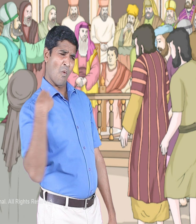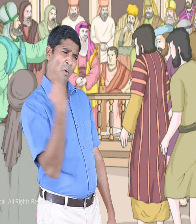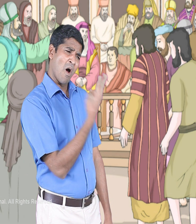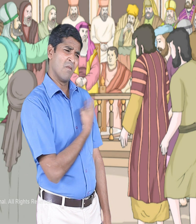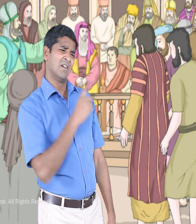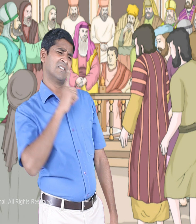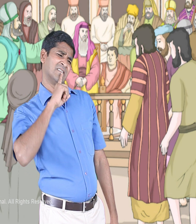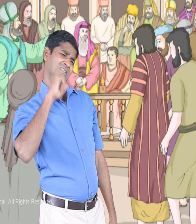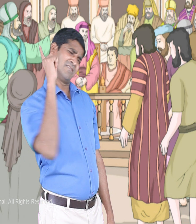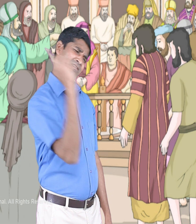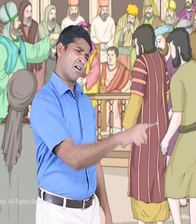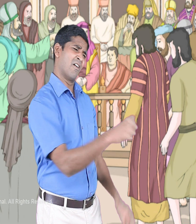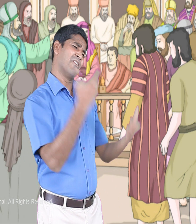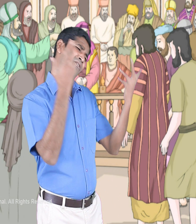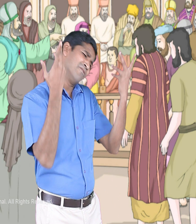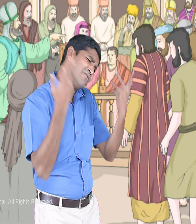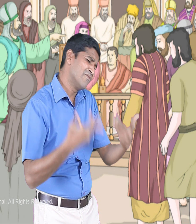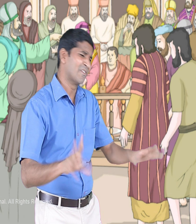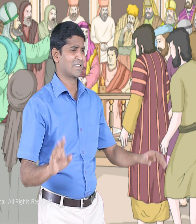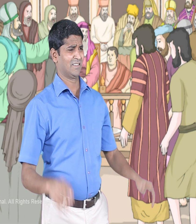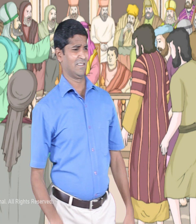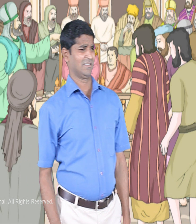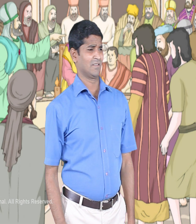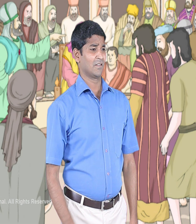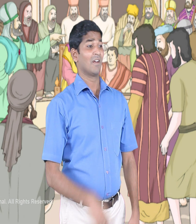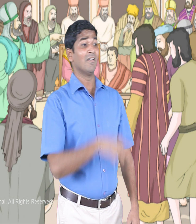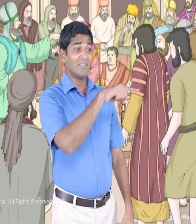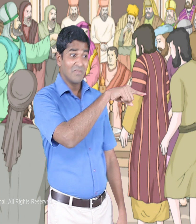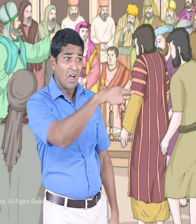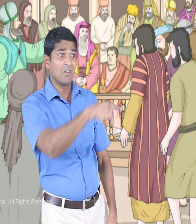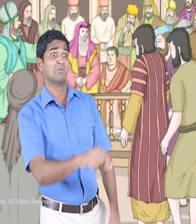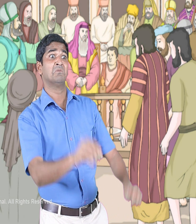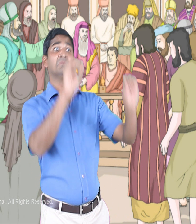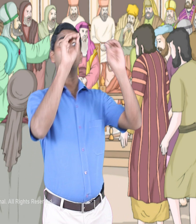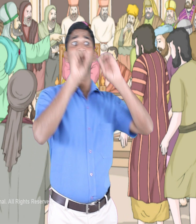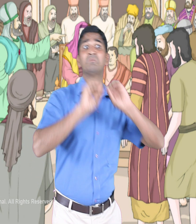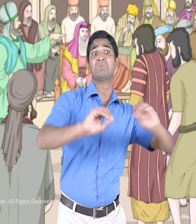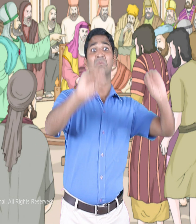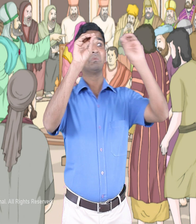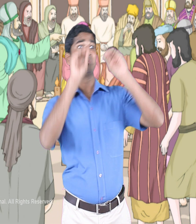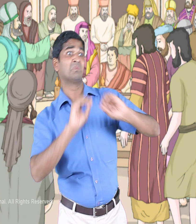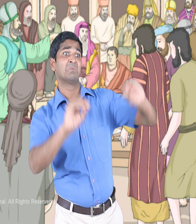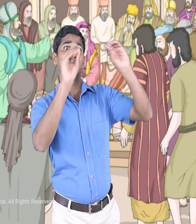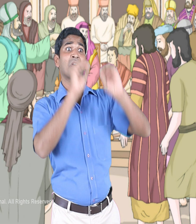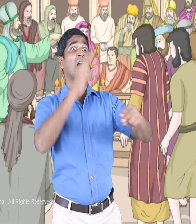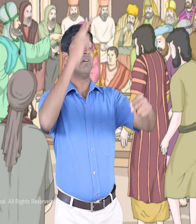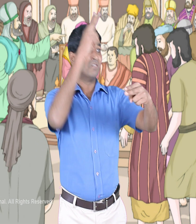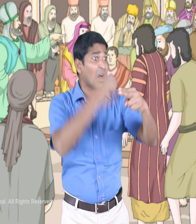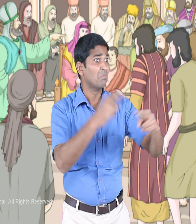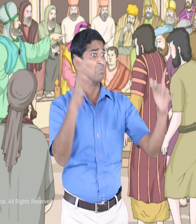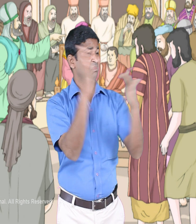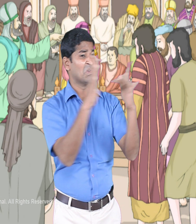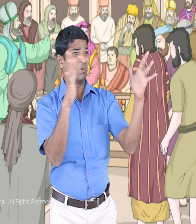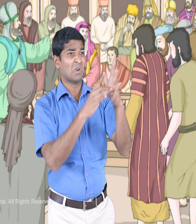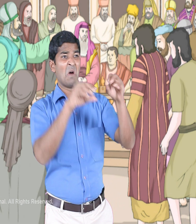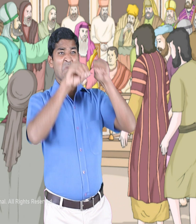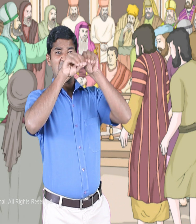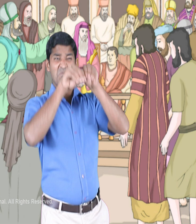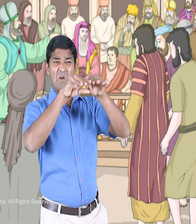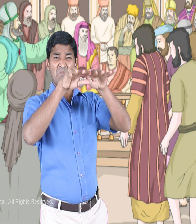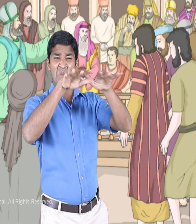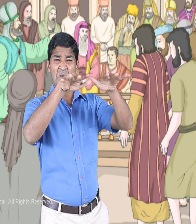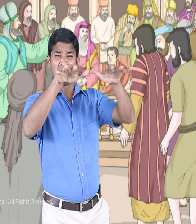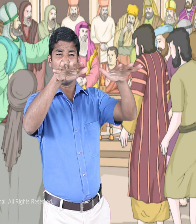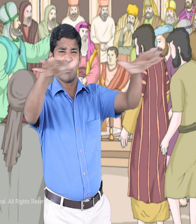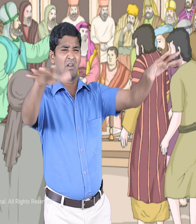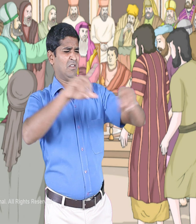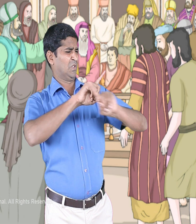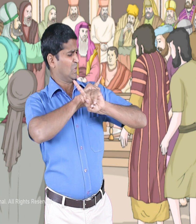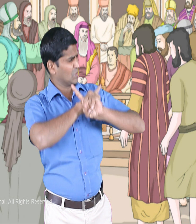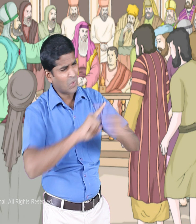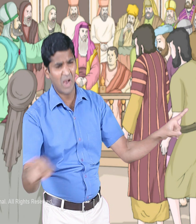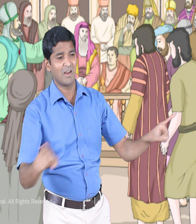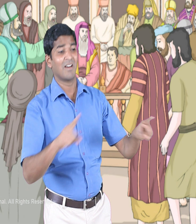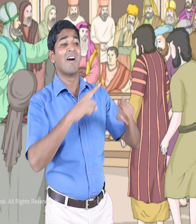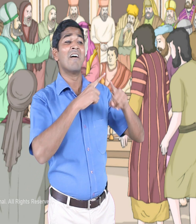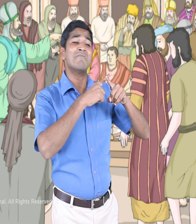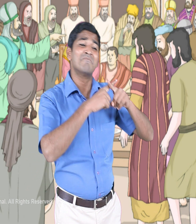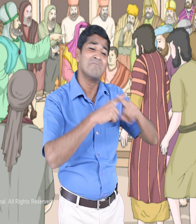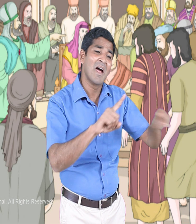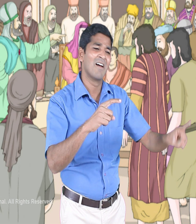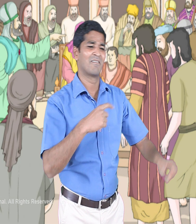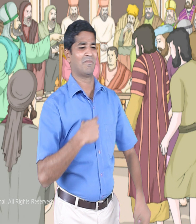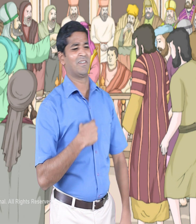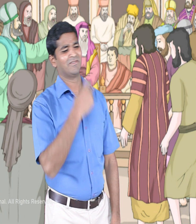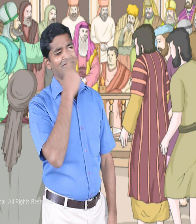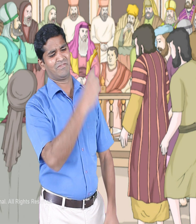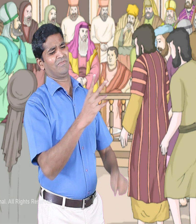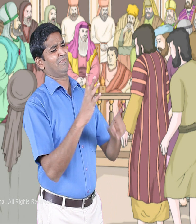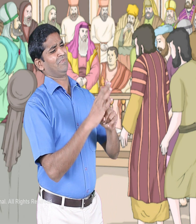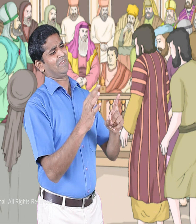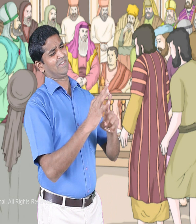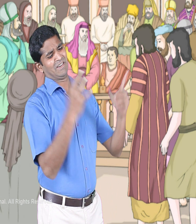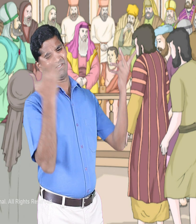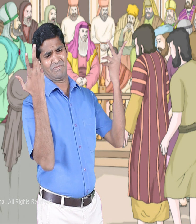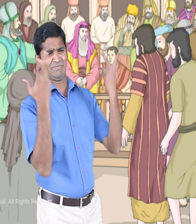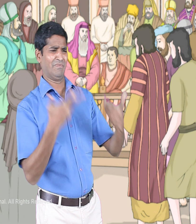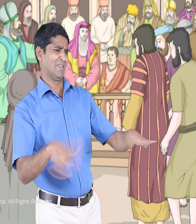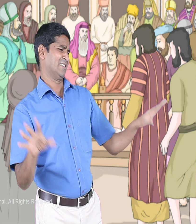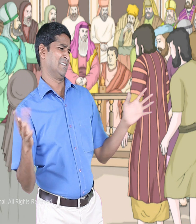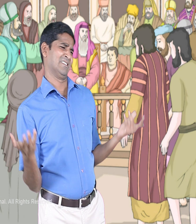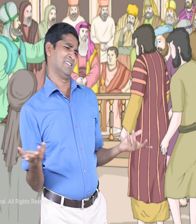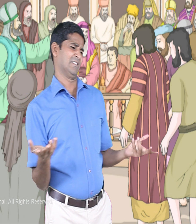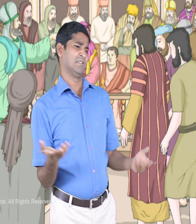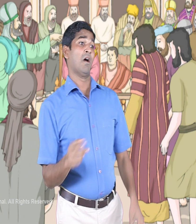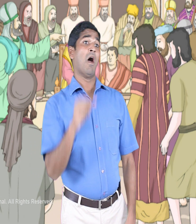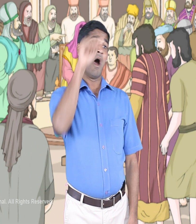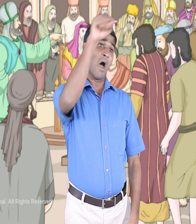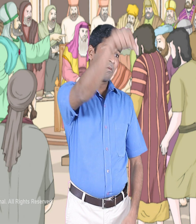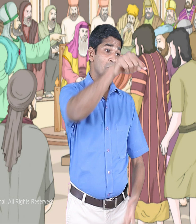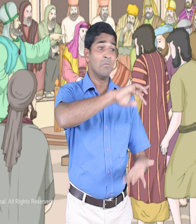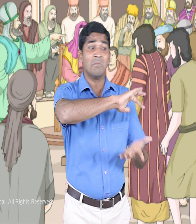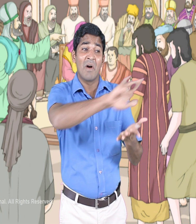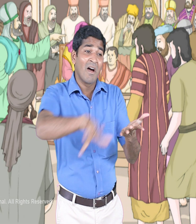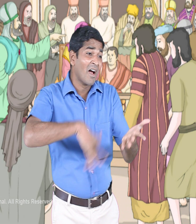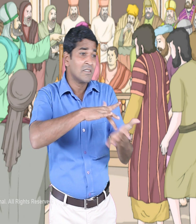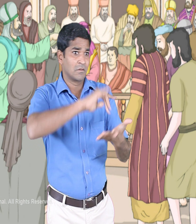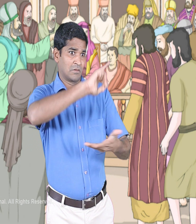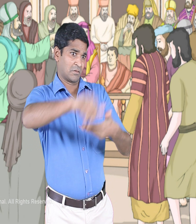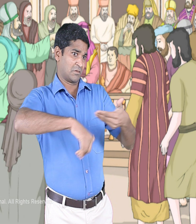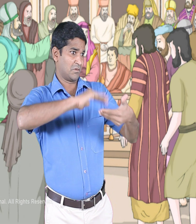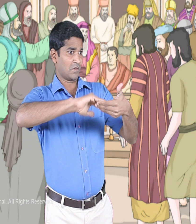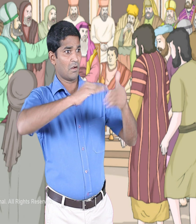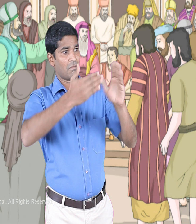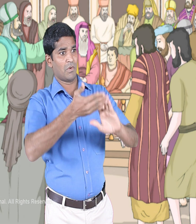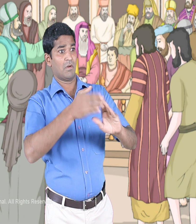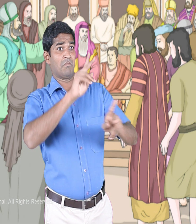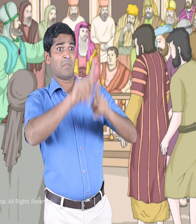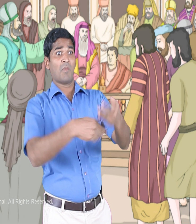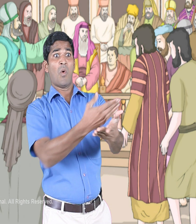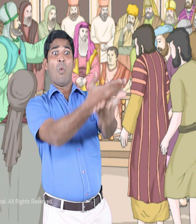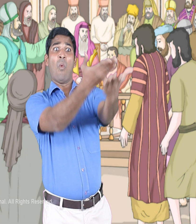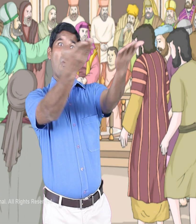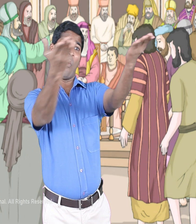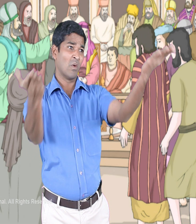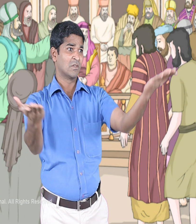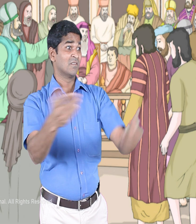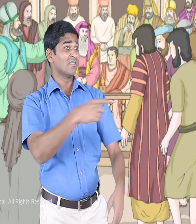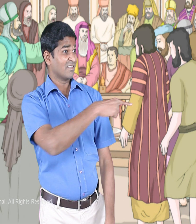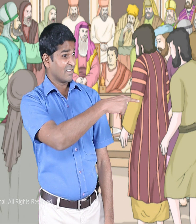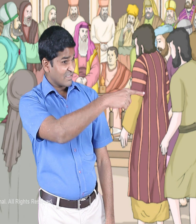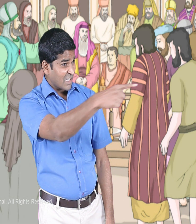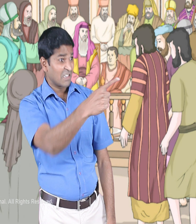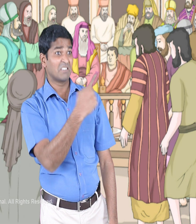“We gave you strict orders not to teach in this name,” he said.